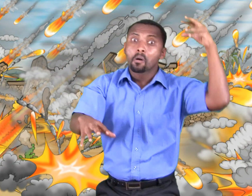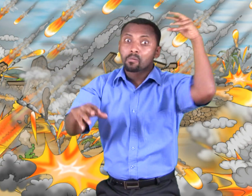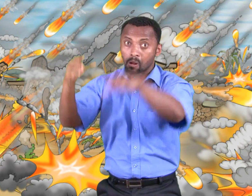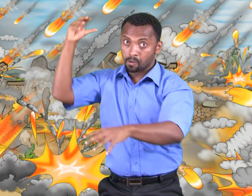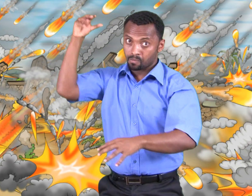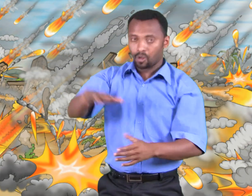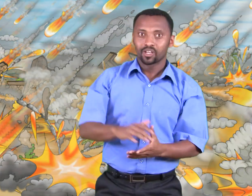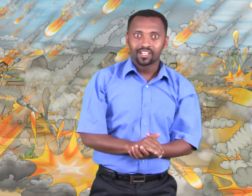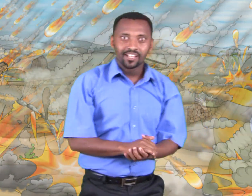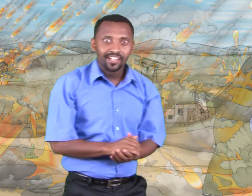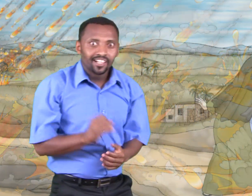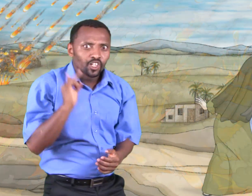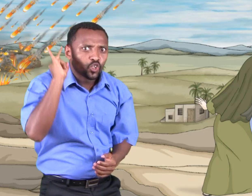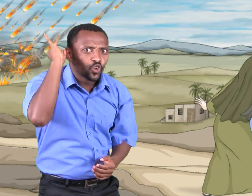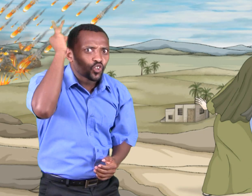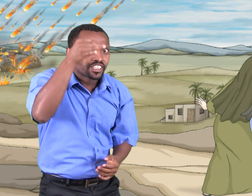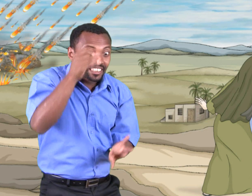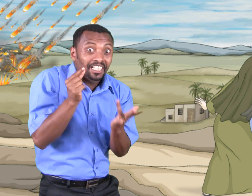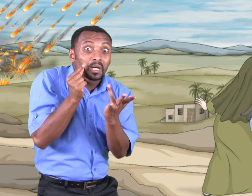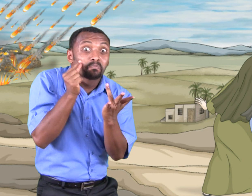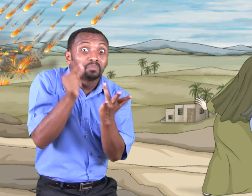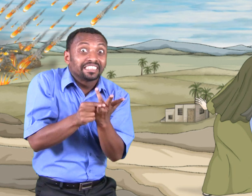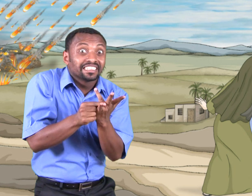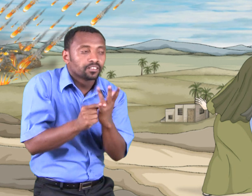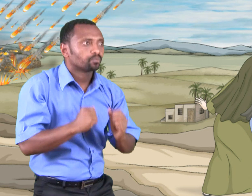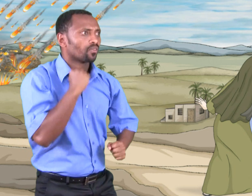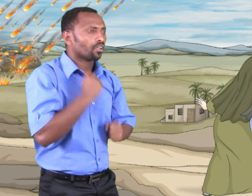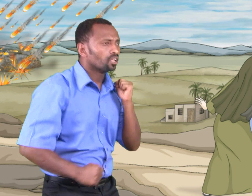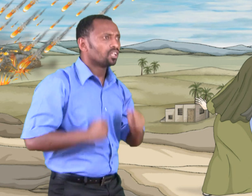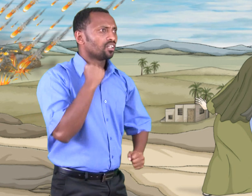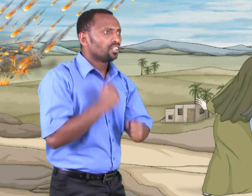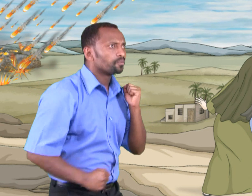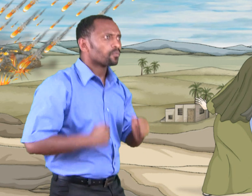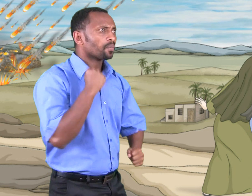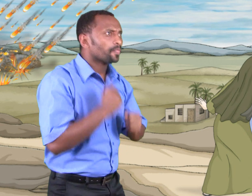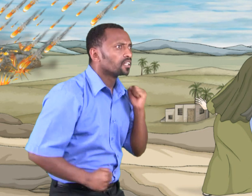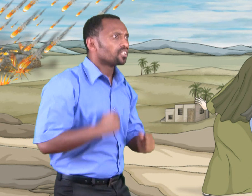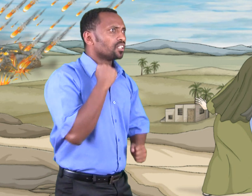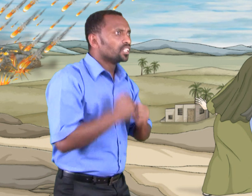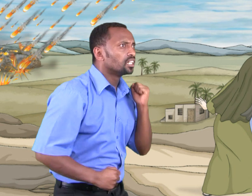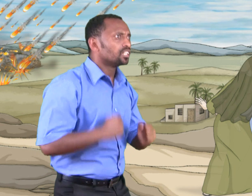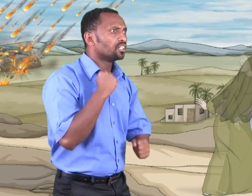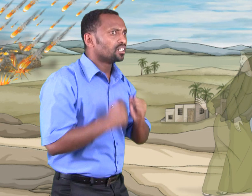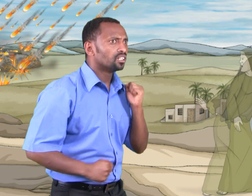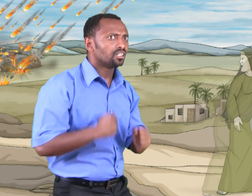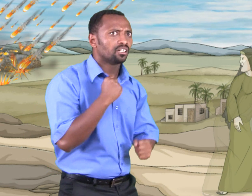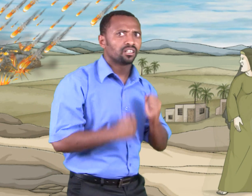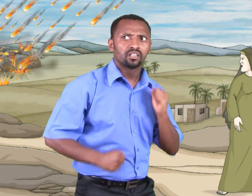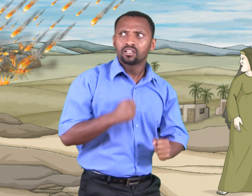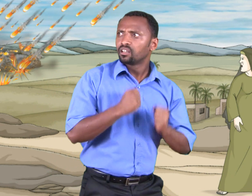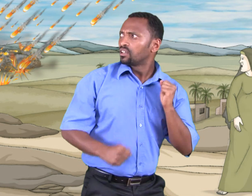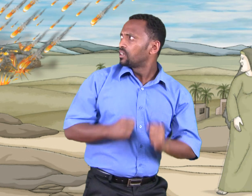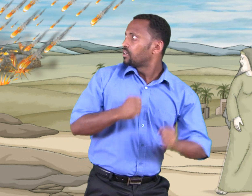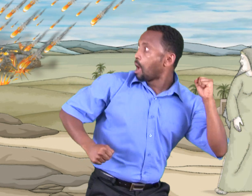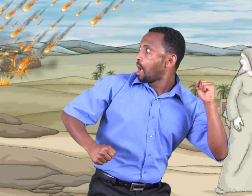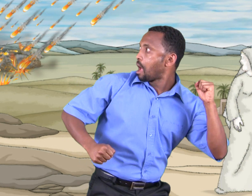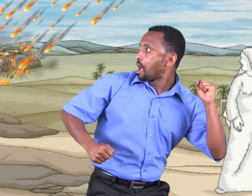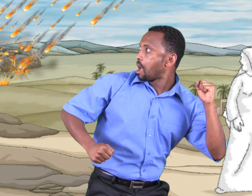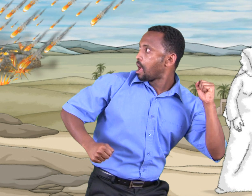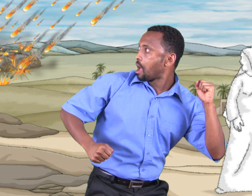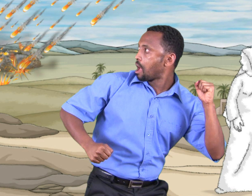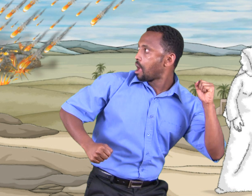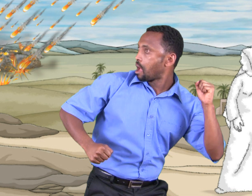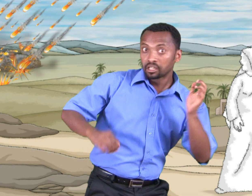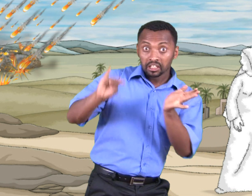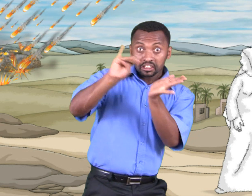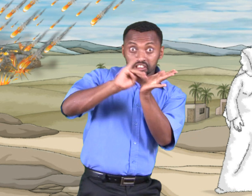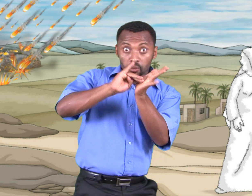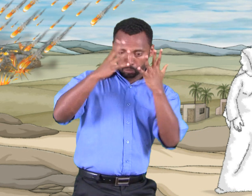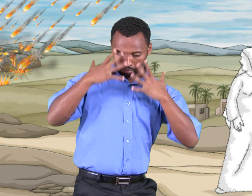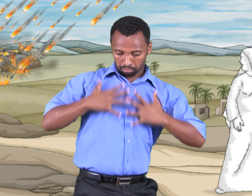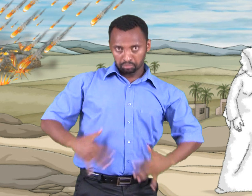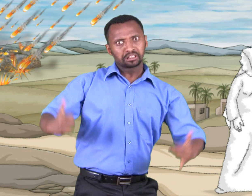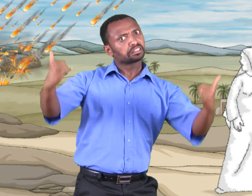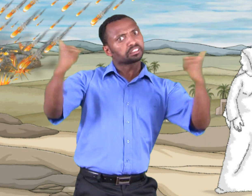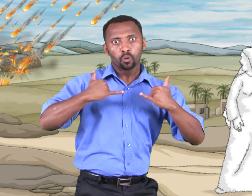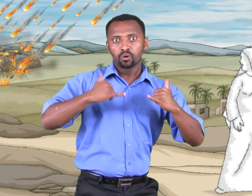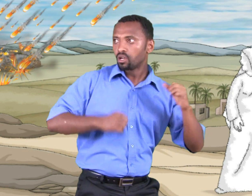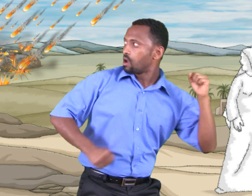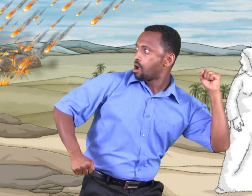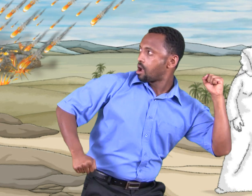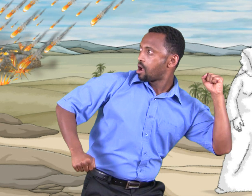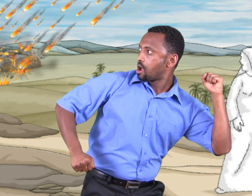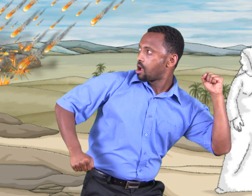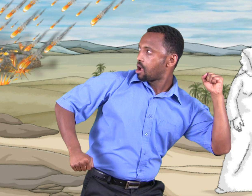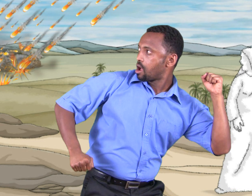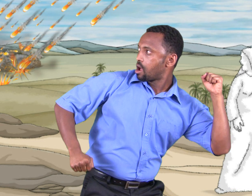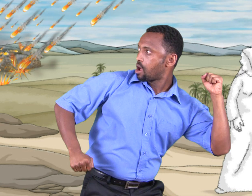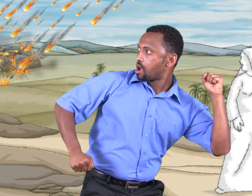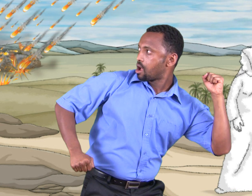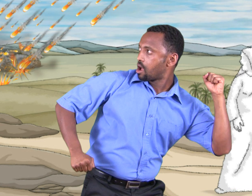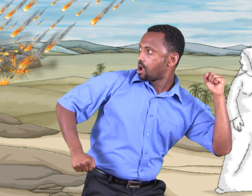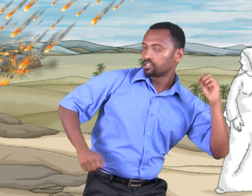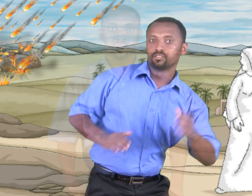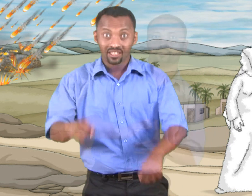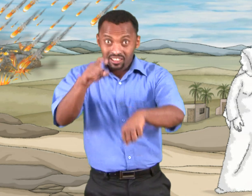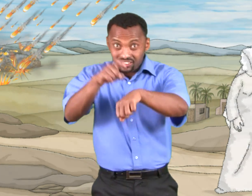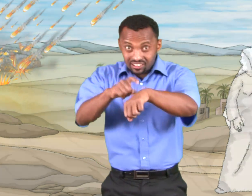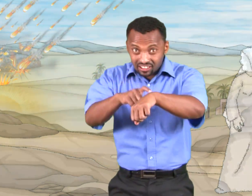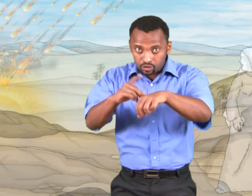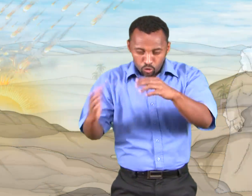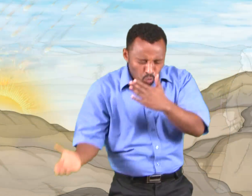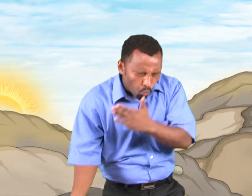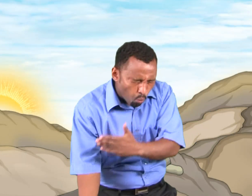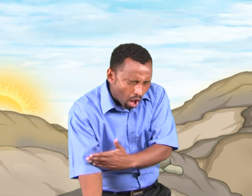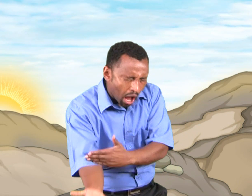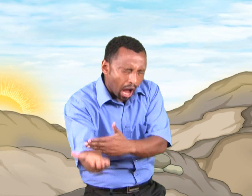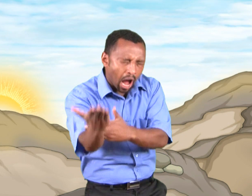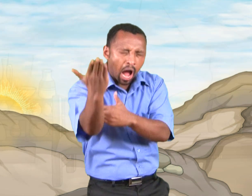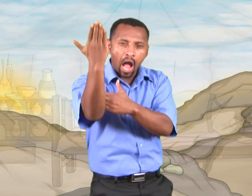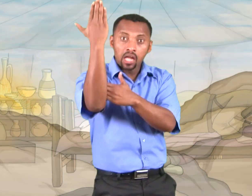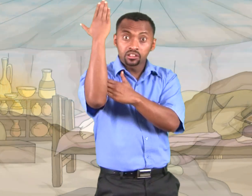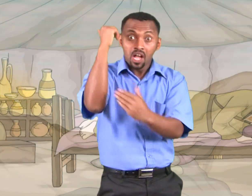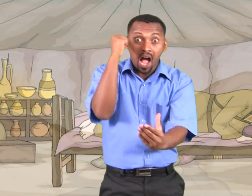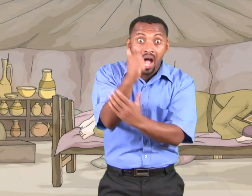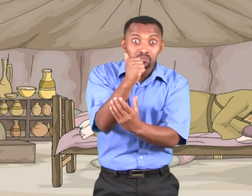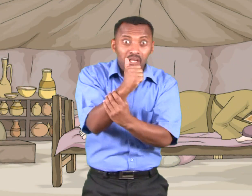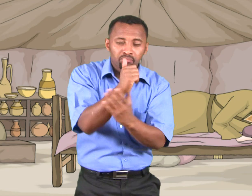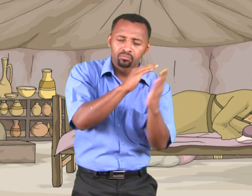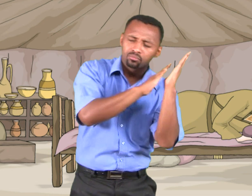But Lot’s wife looked back, and she became a pillar of salt.